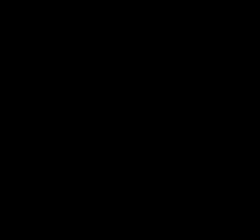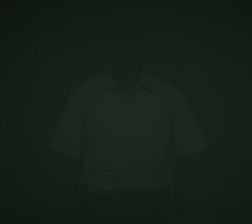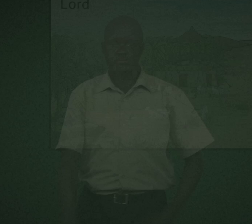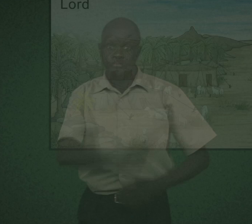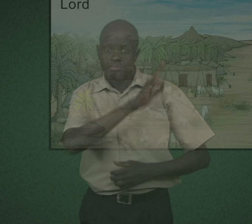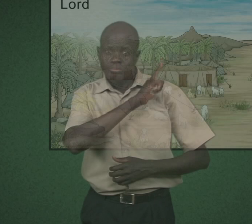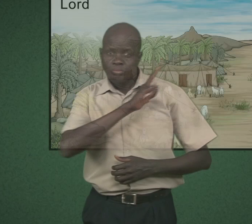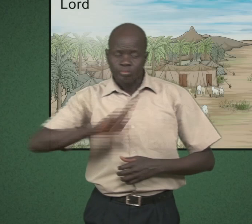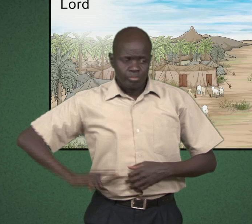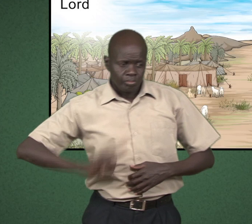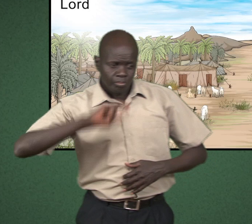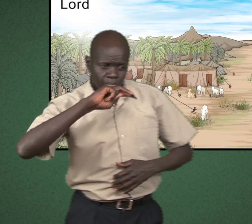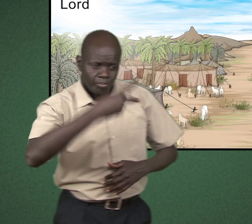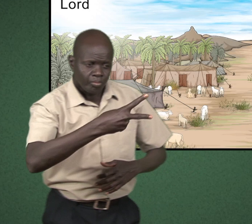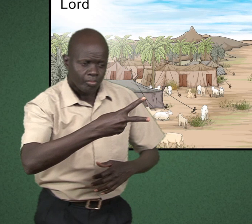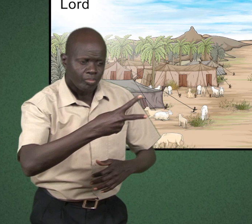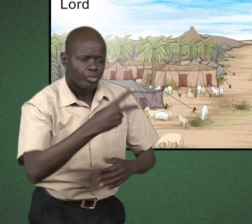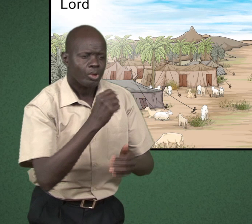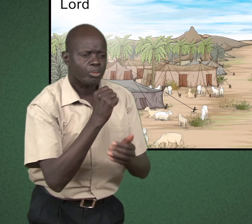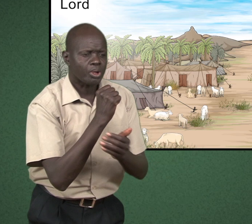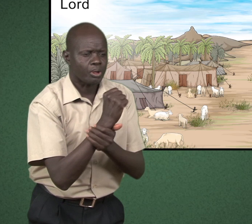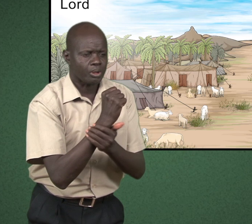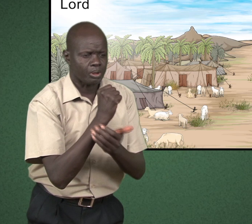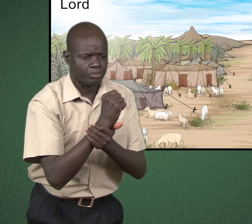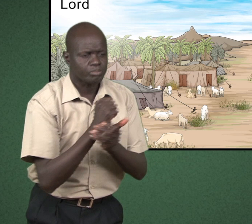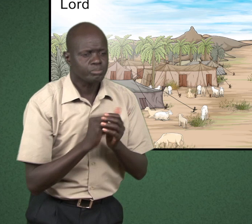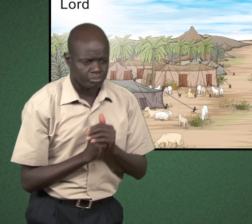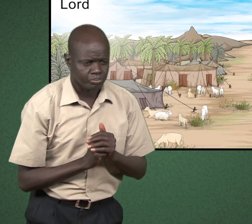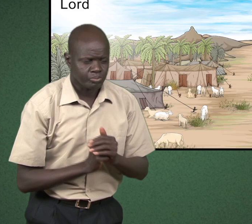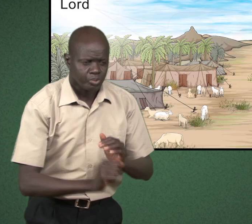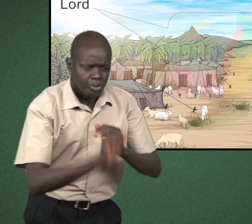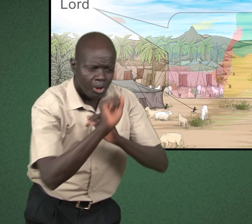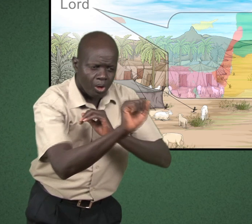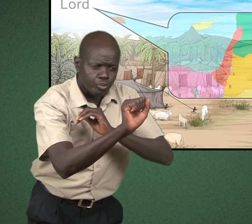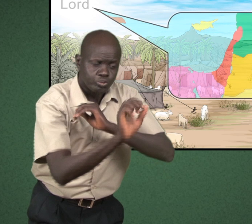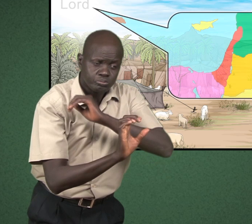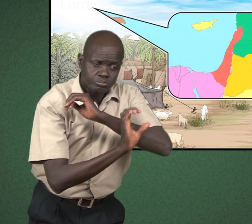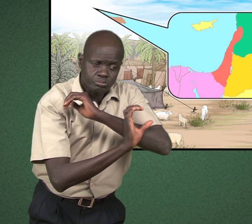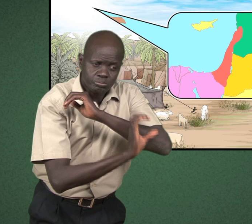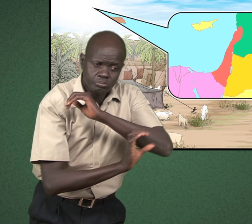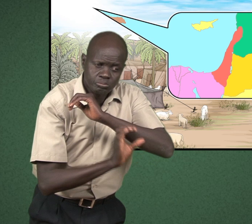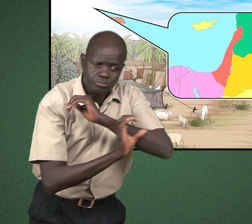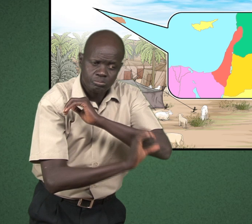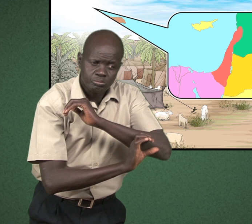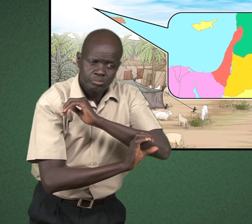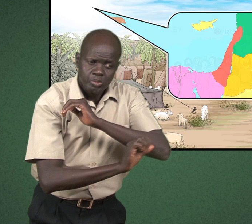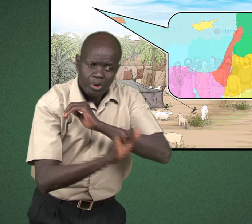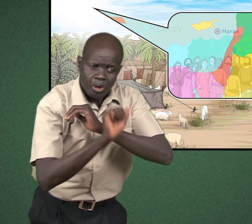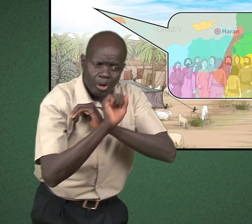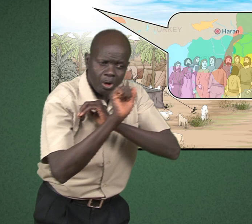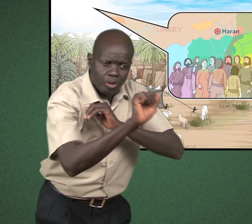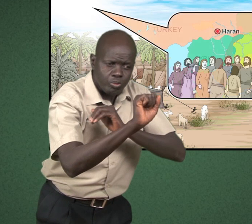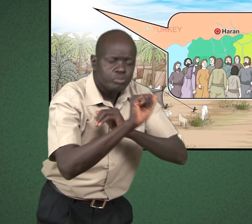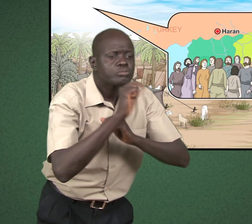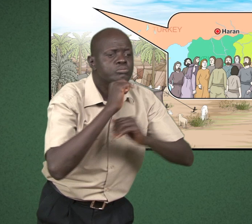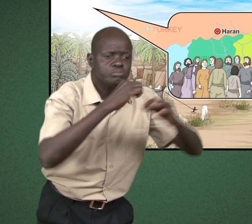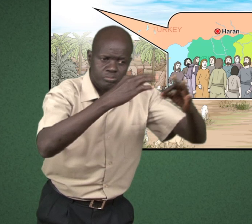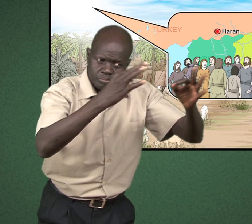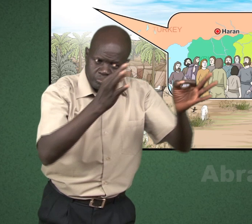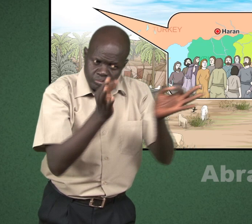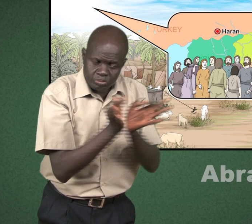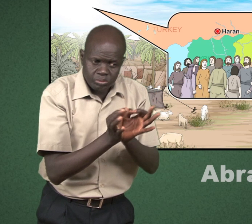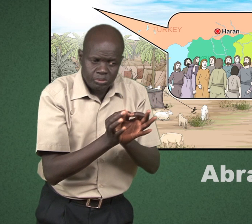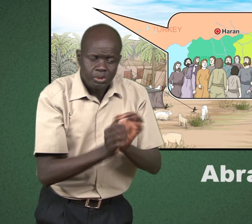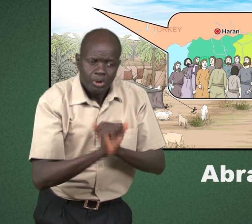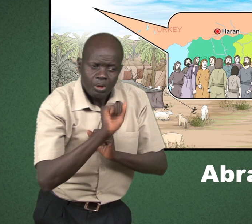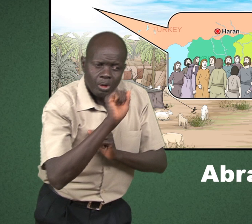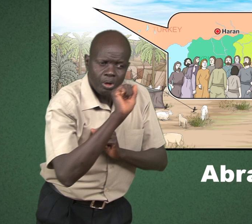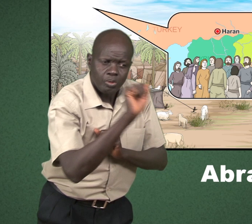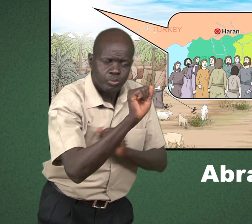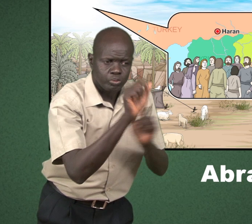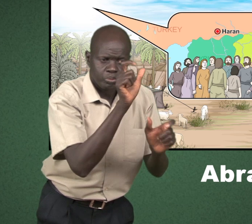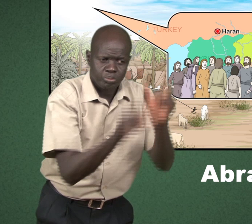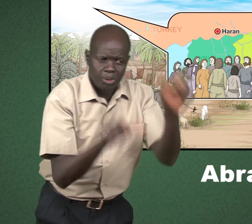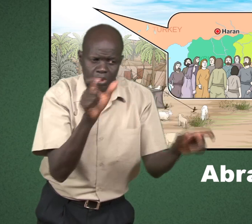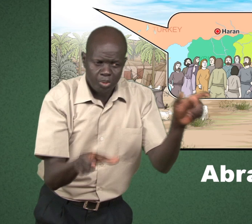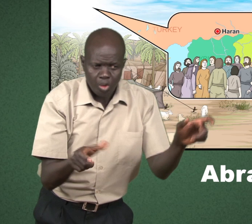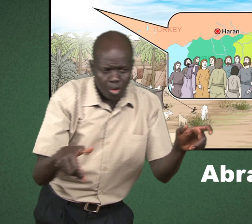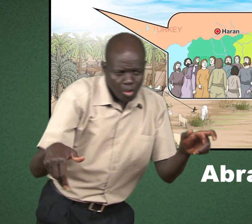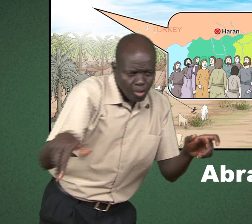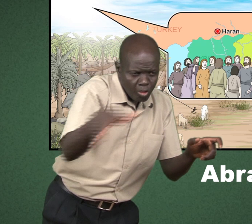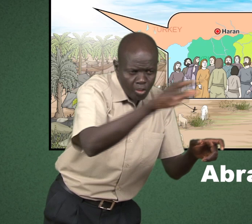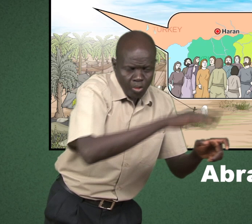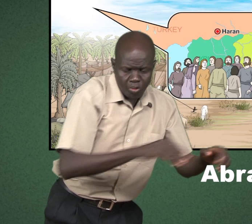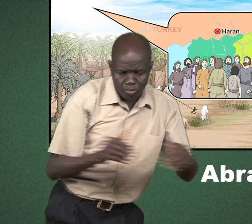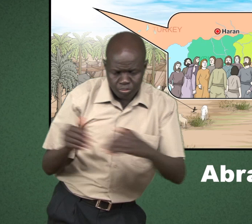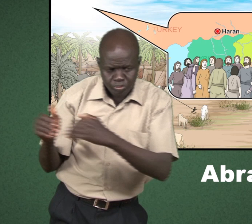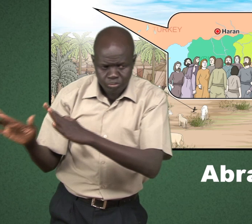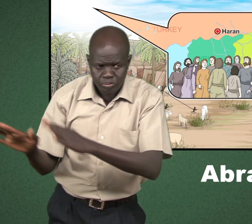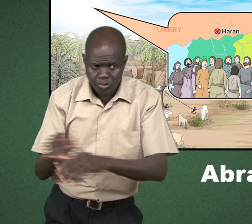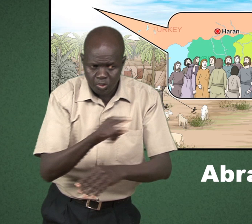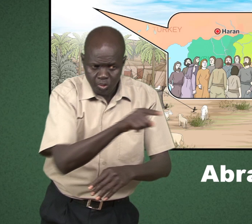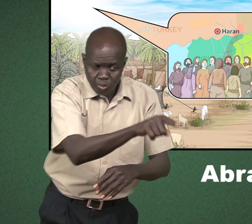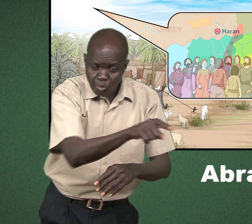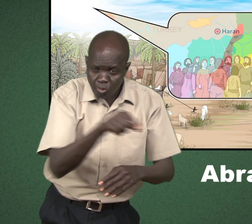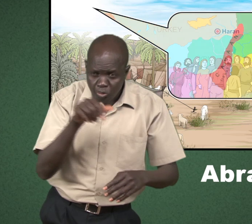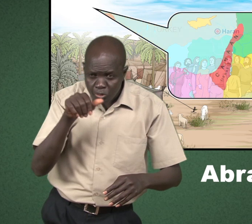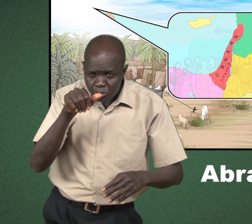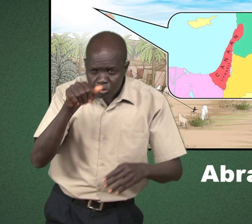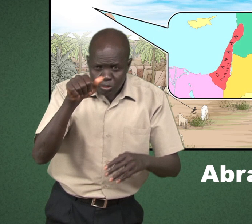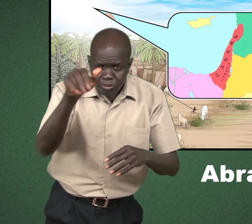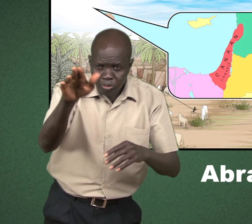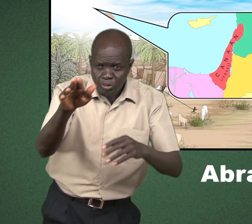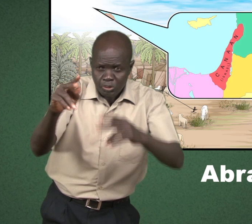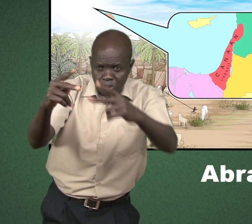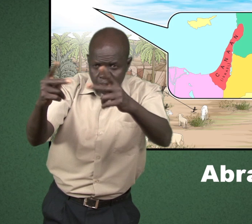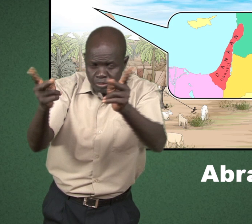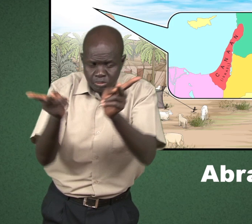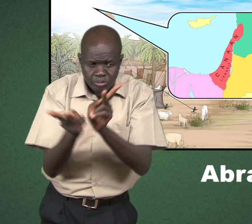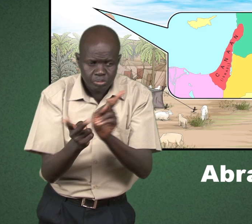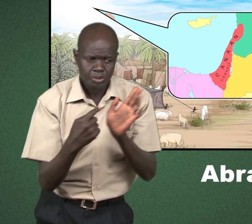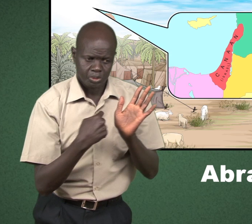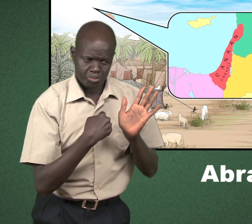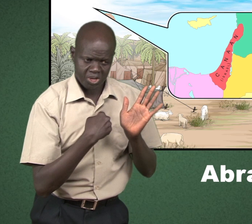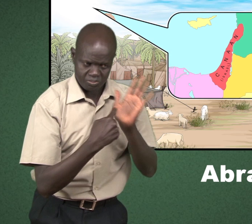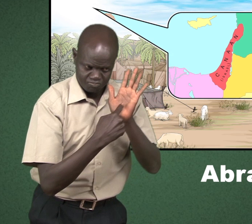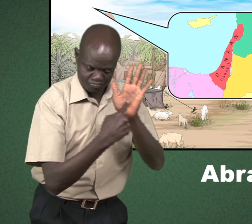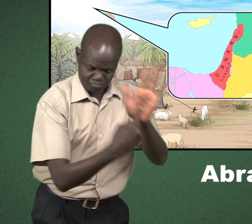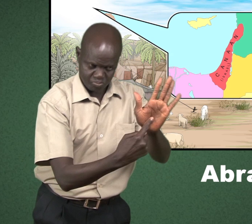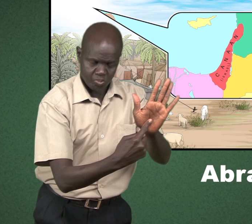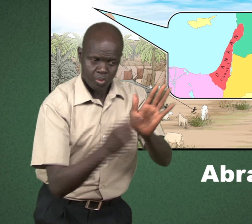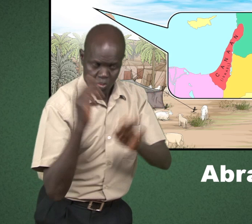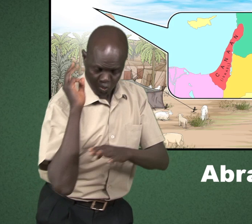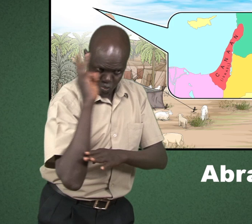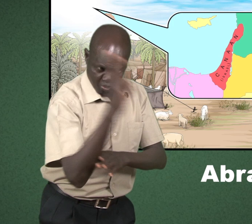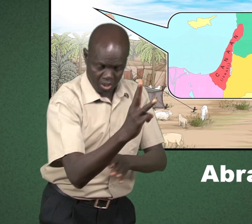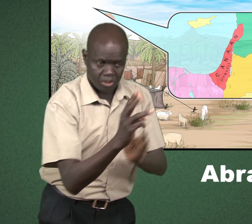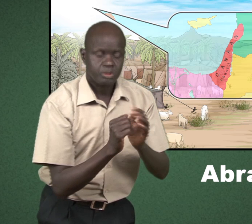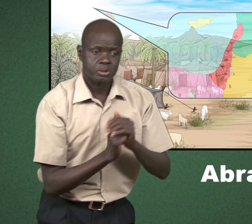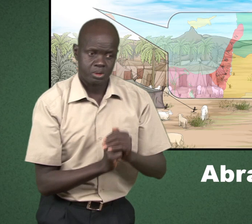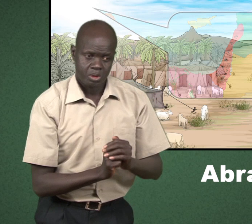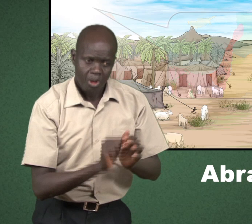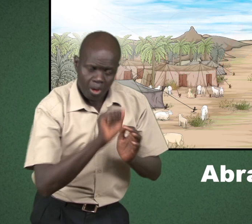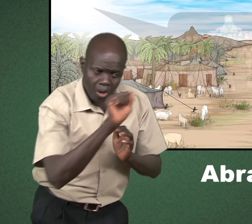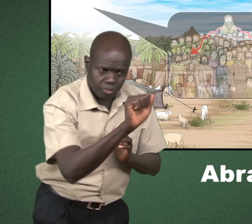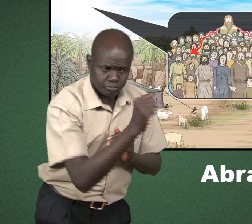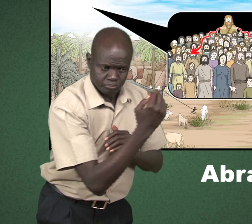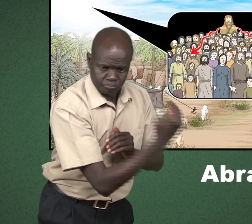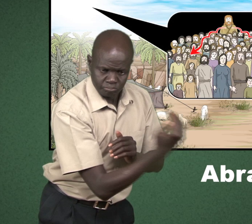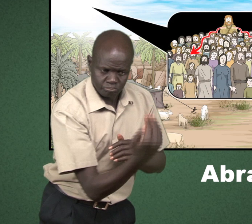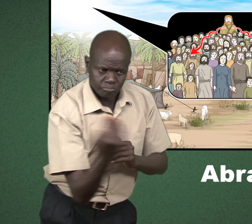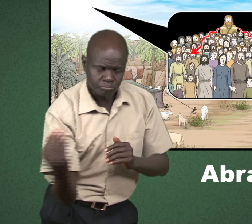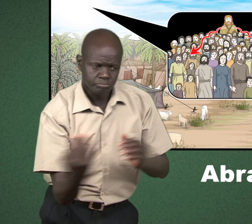Then the LORD said to Abram, “Leave your country, your kindred, and your father’s household, and go to the land I will show you.